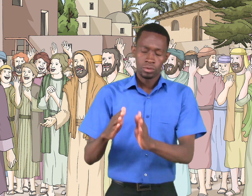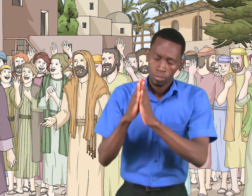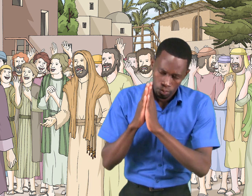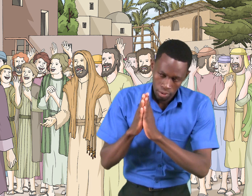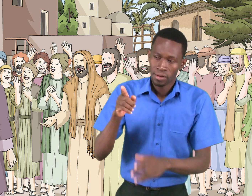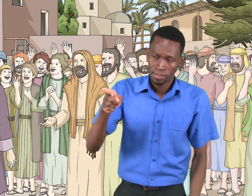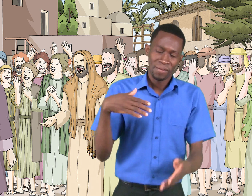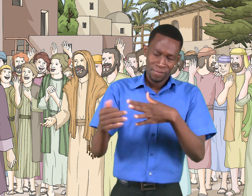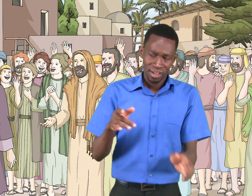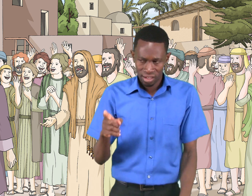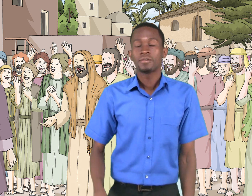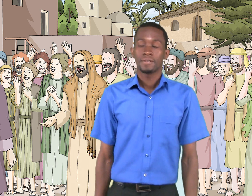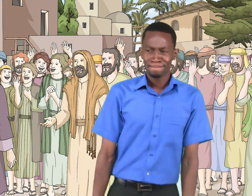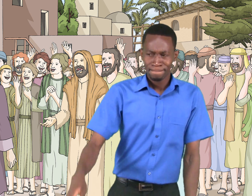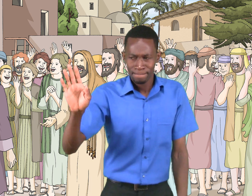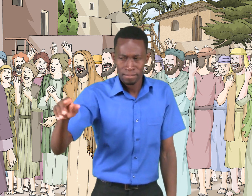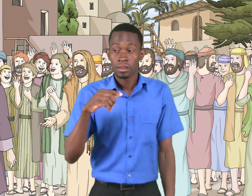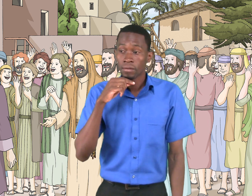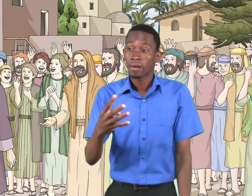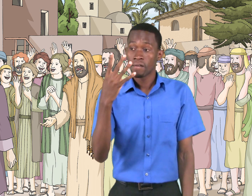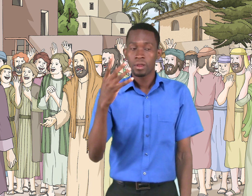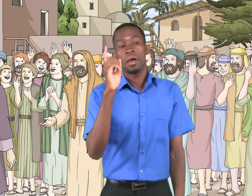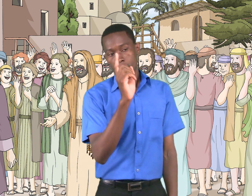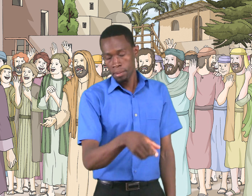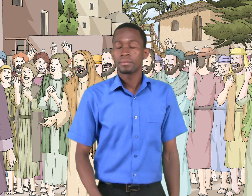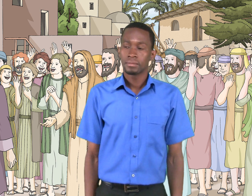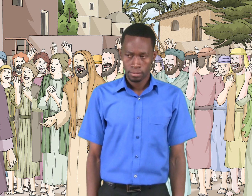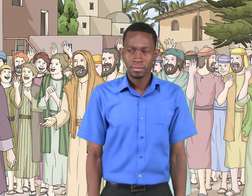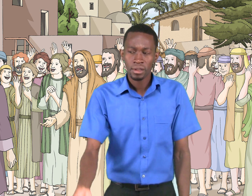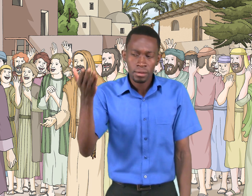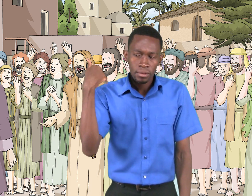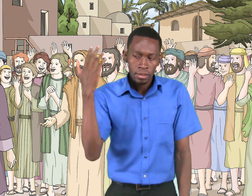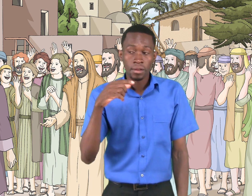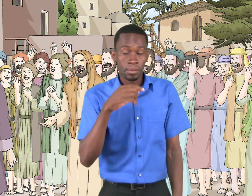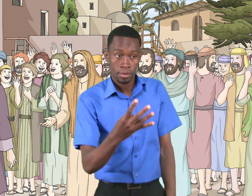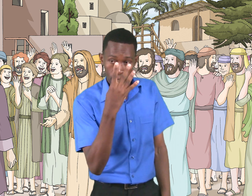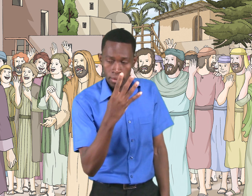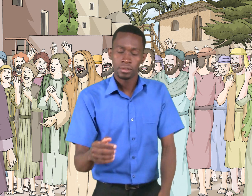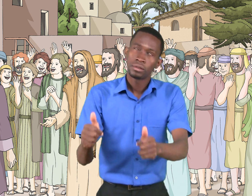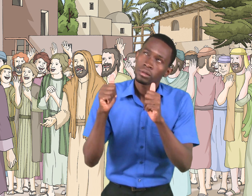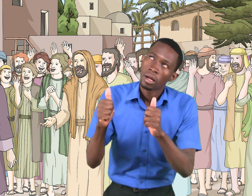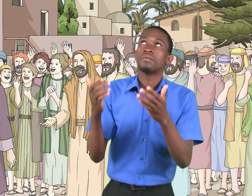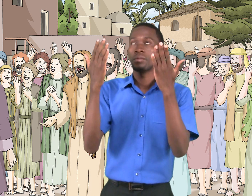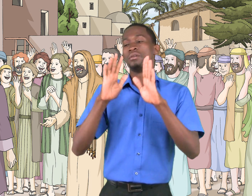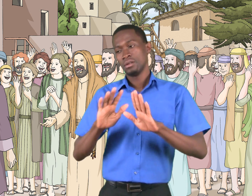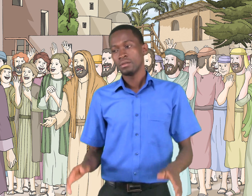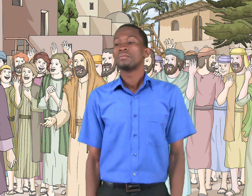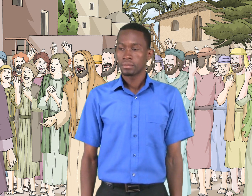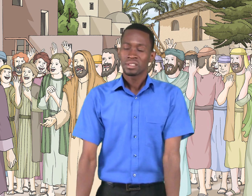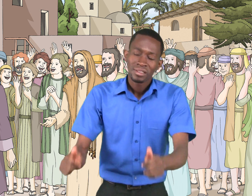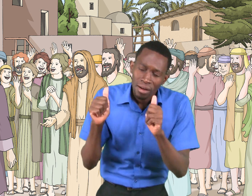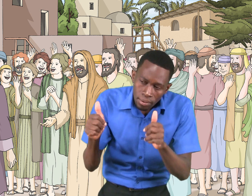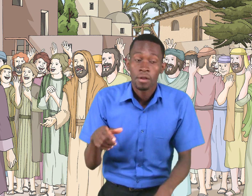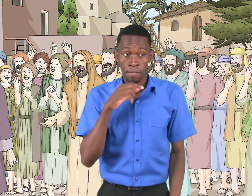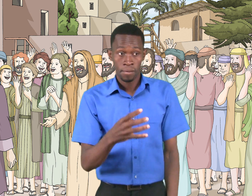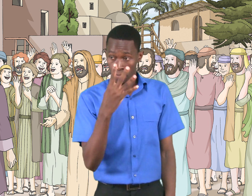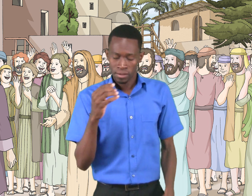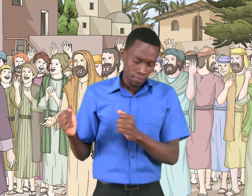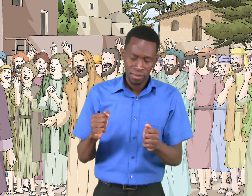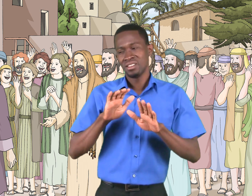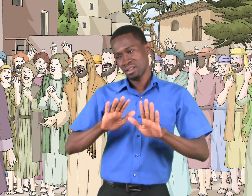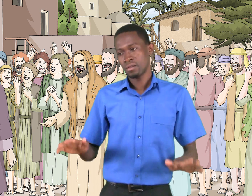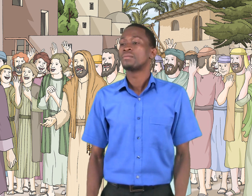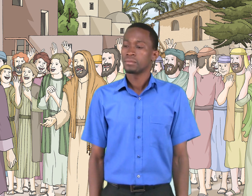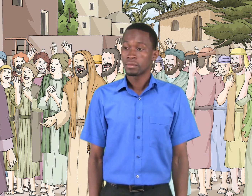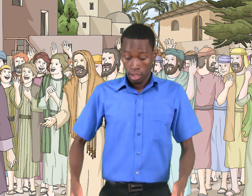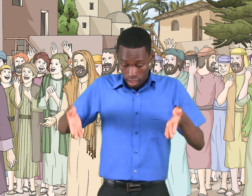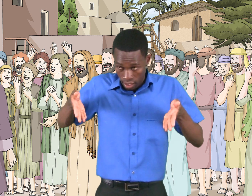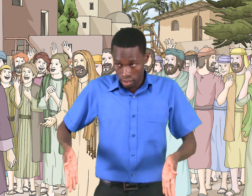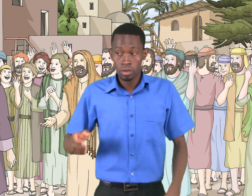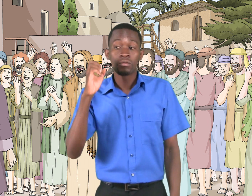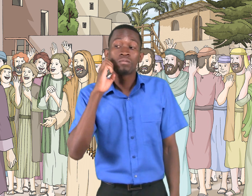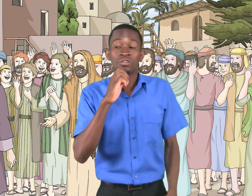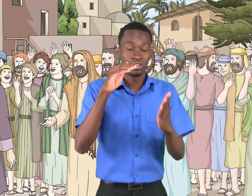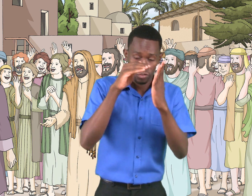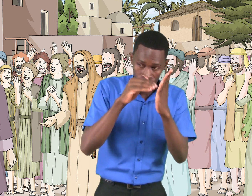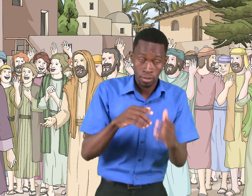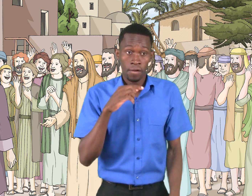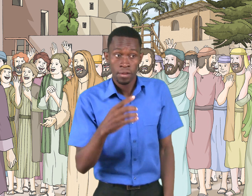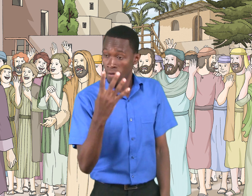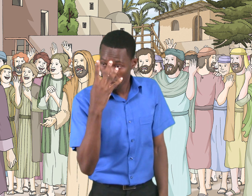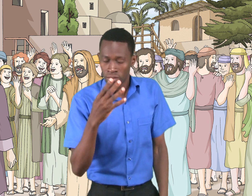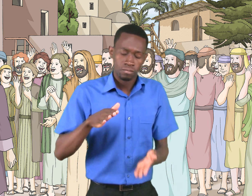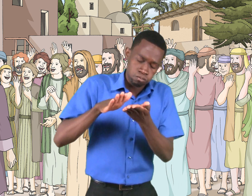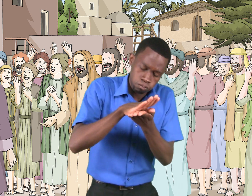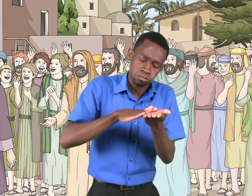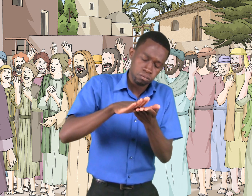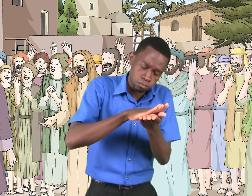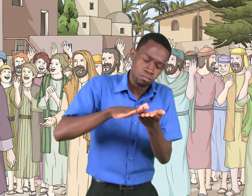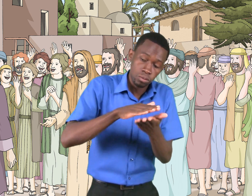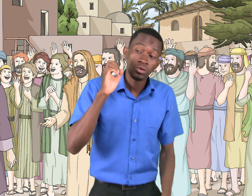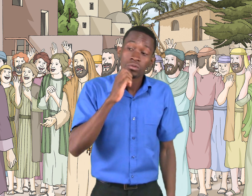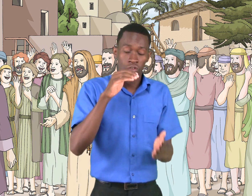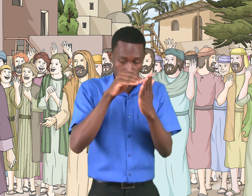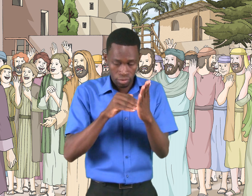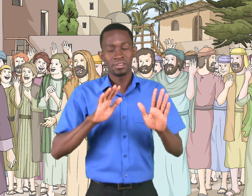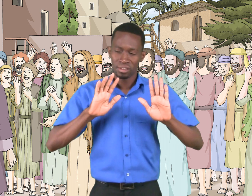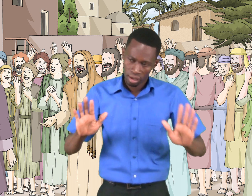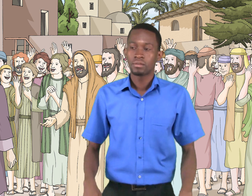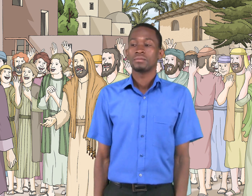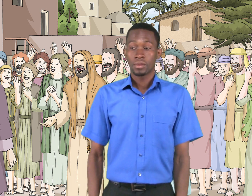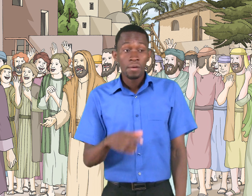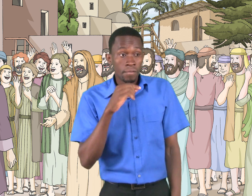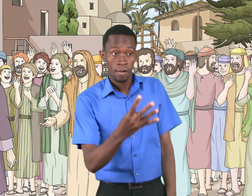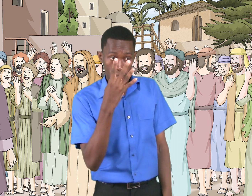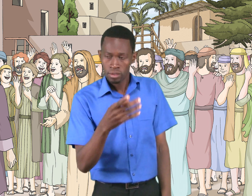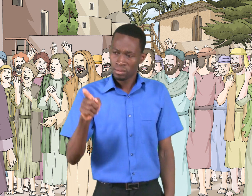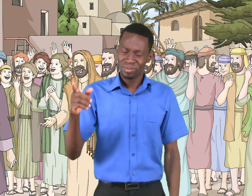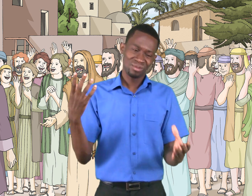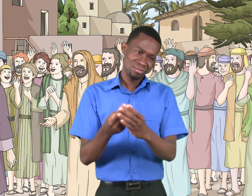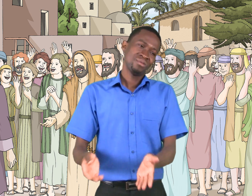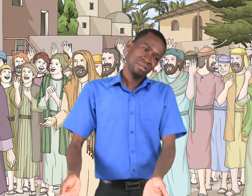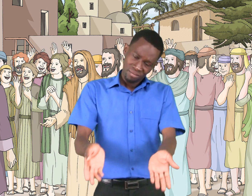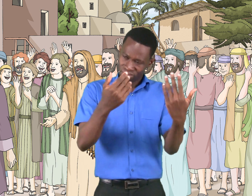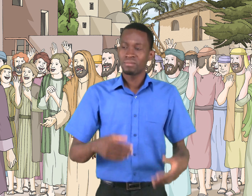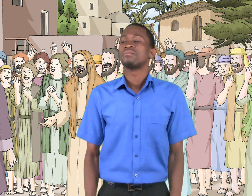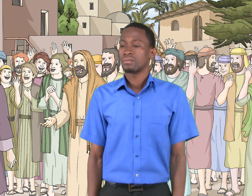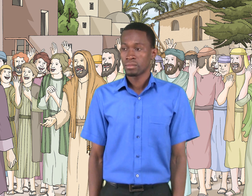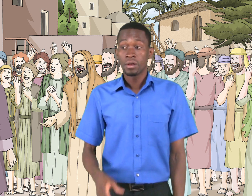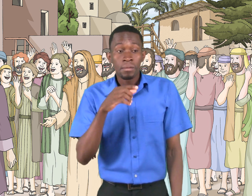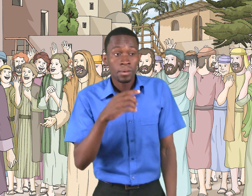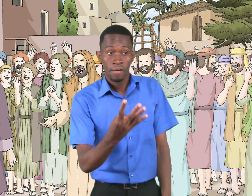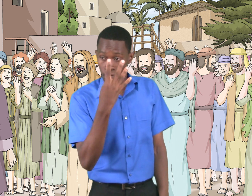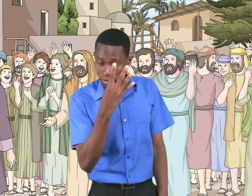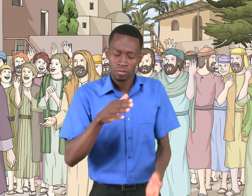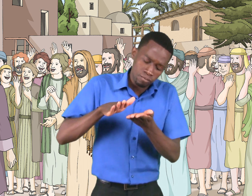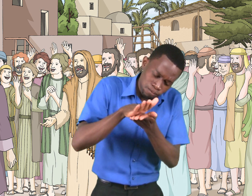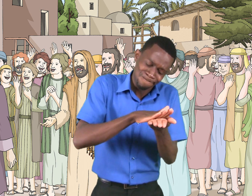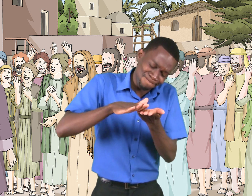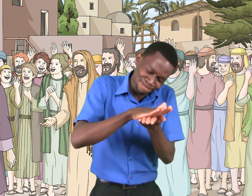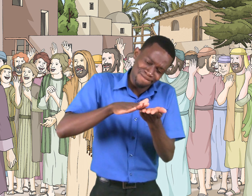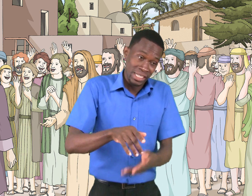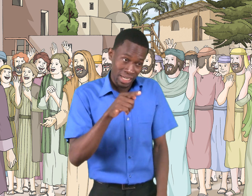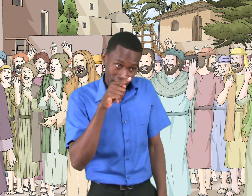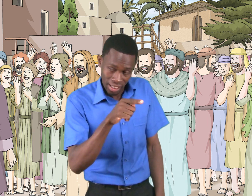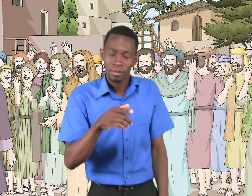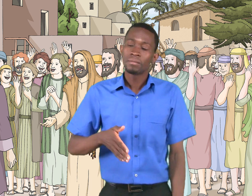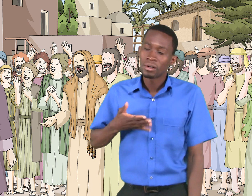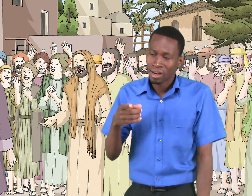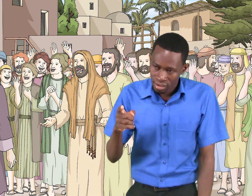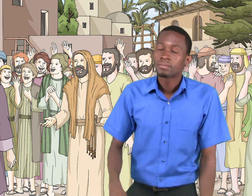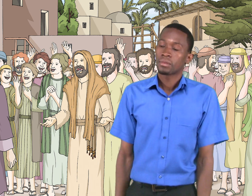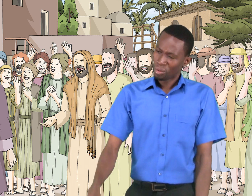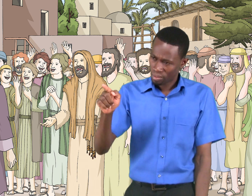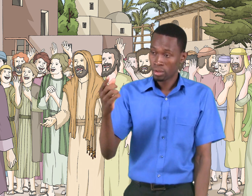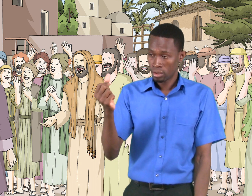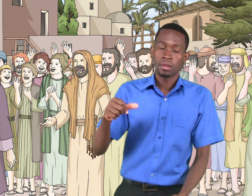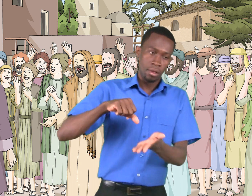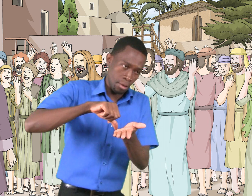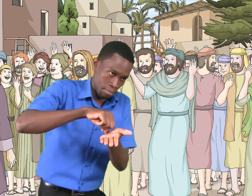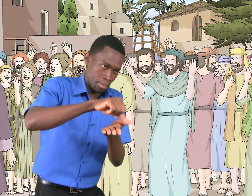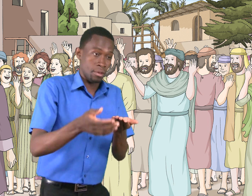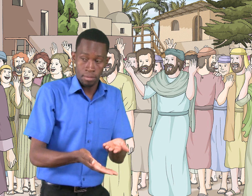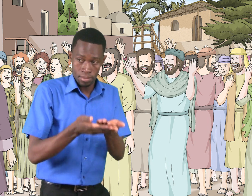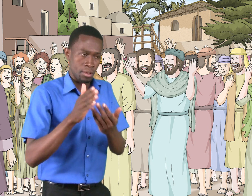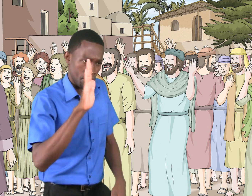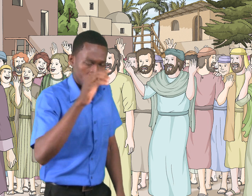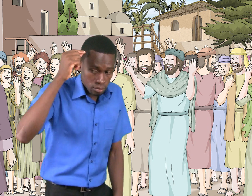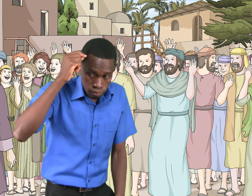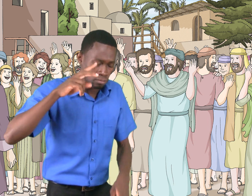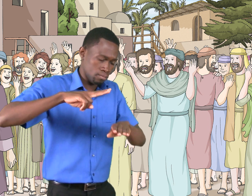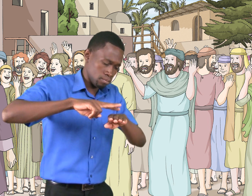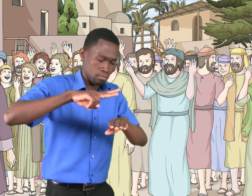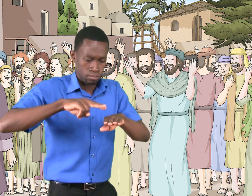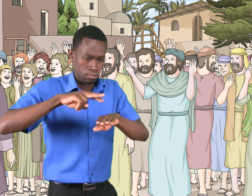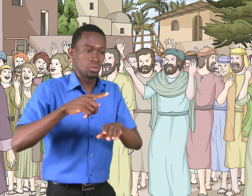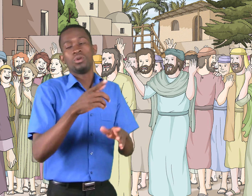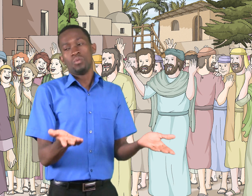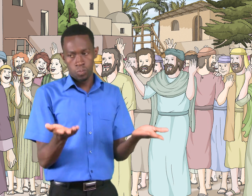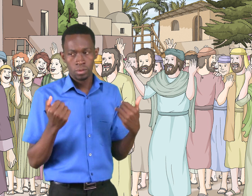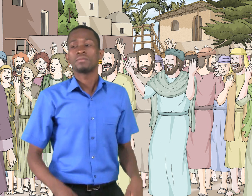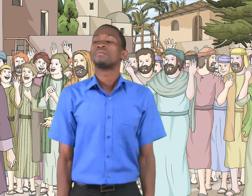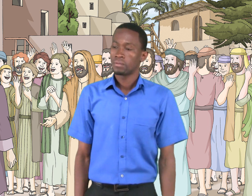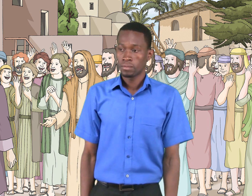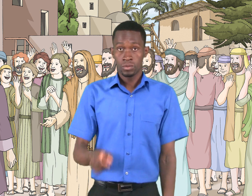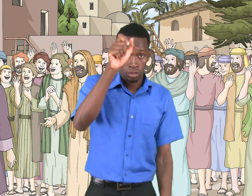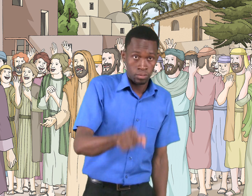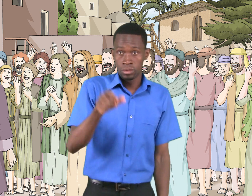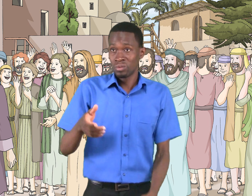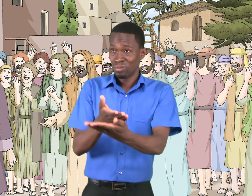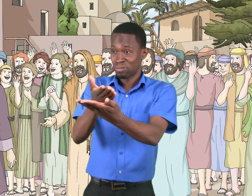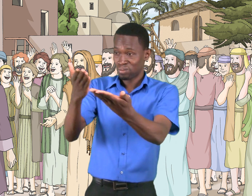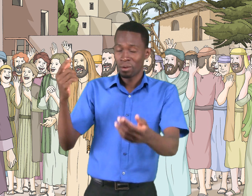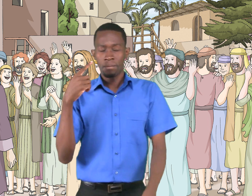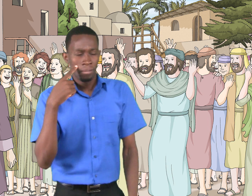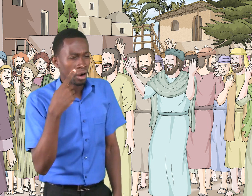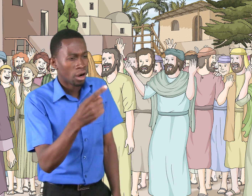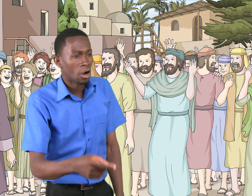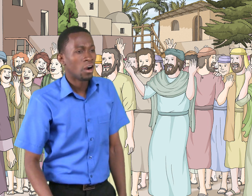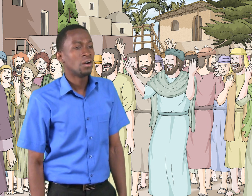What then should we do? They will certainly hear that you have come. Therefore do what we advise you. There are four men with us who have taken a vow.